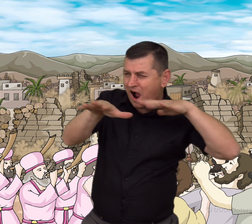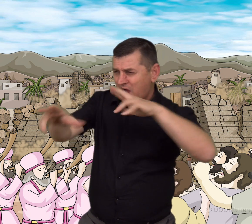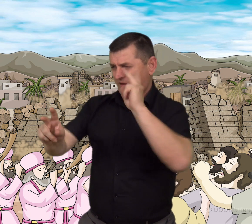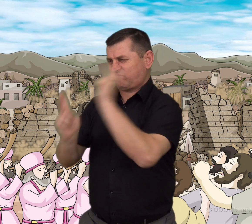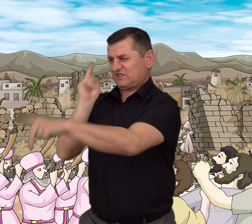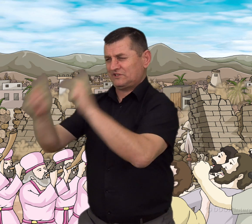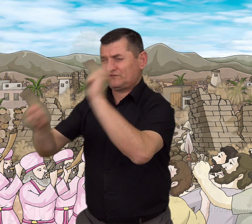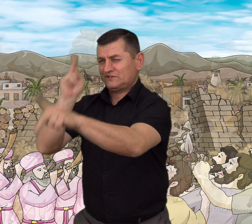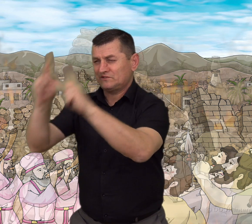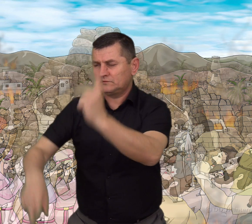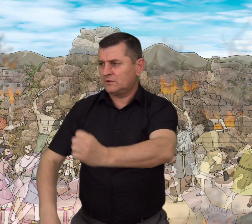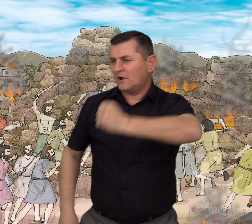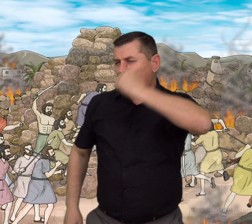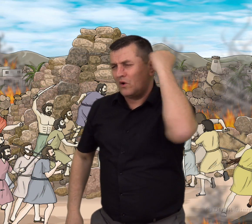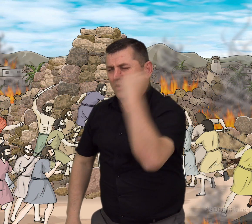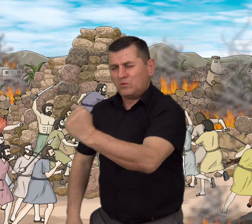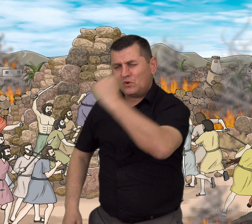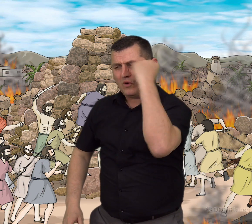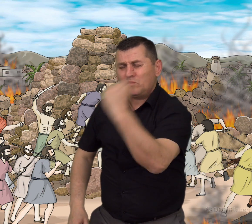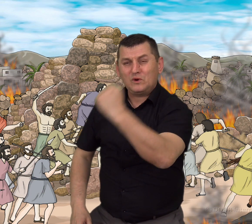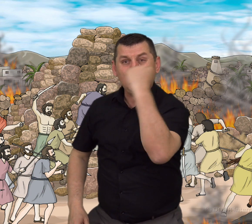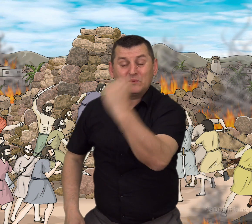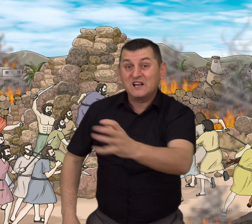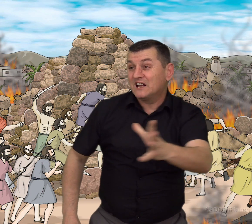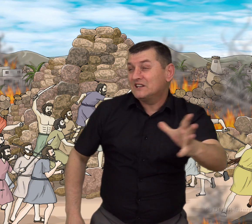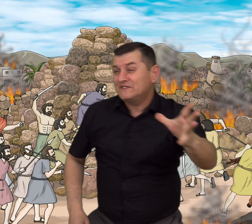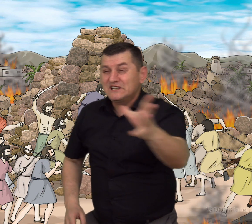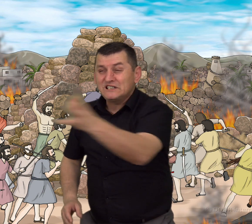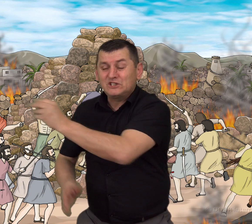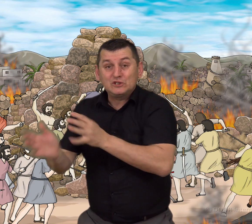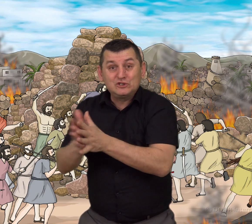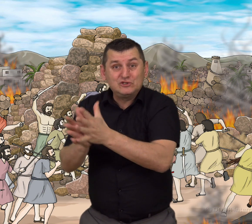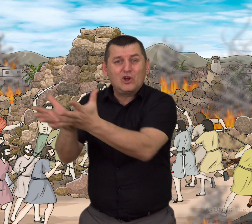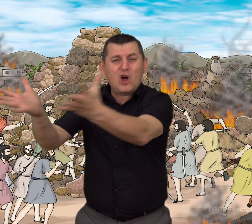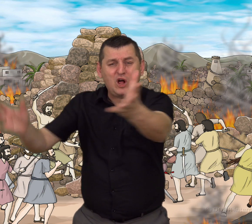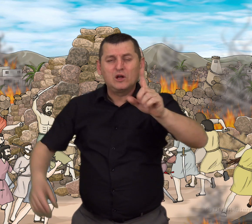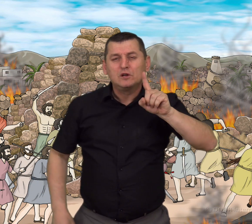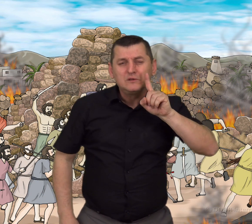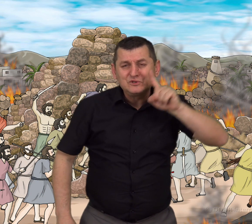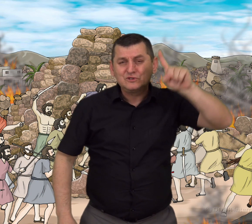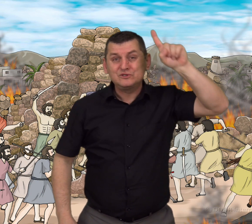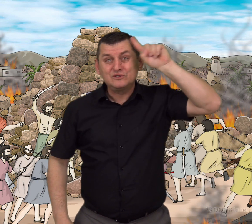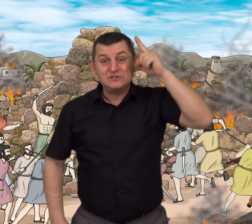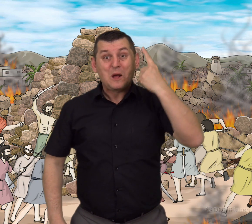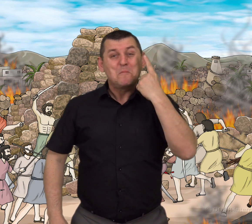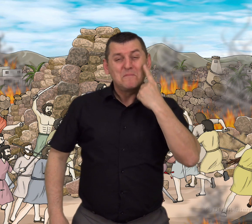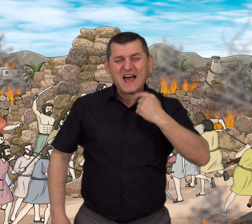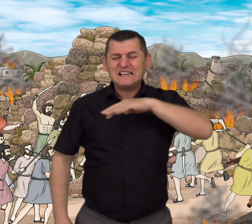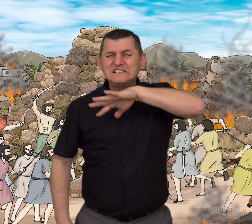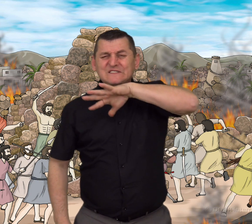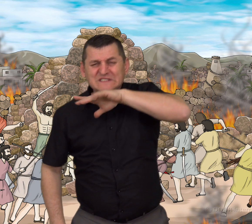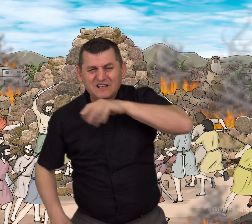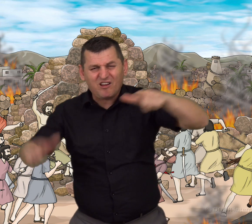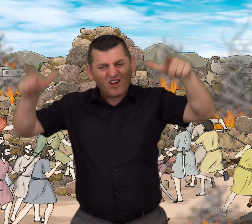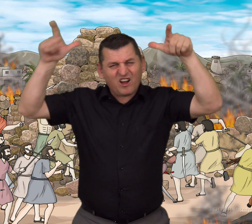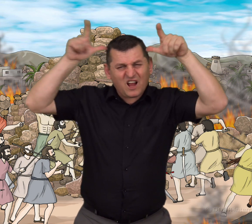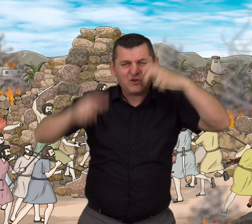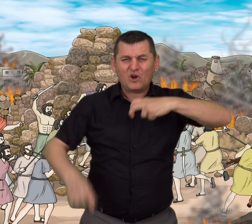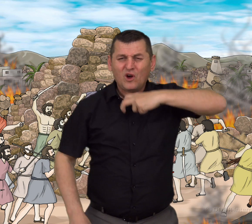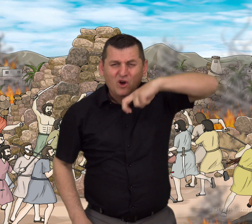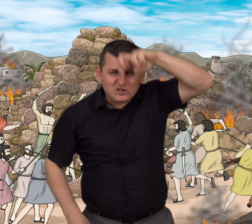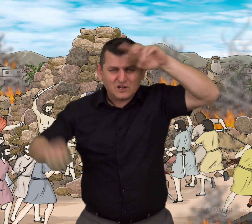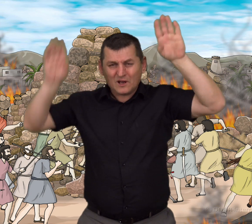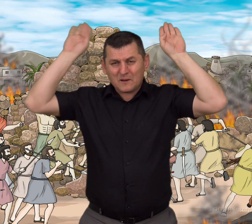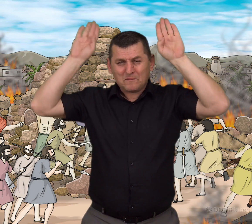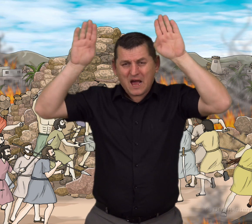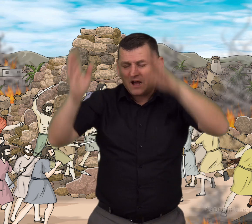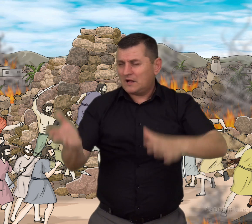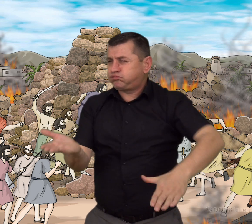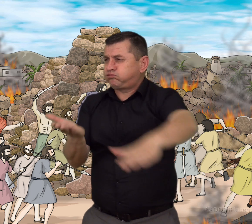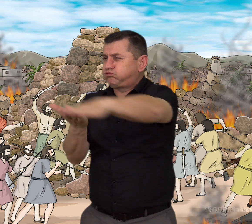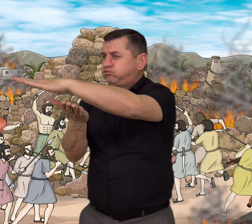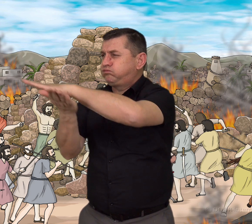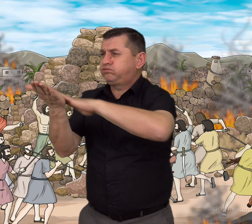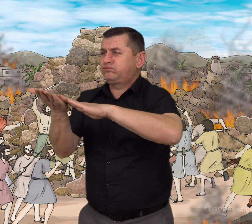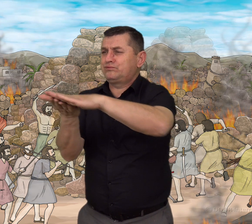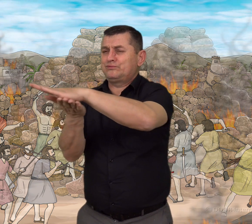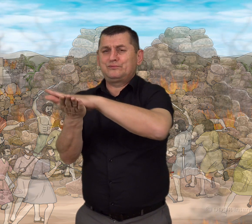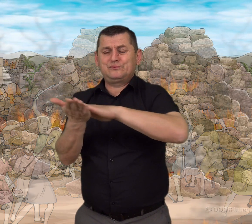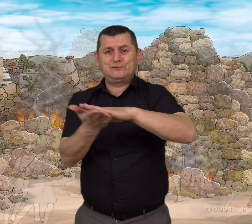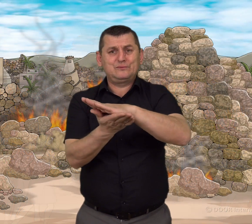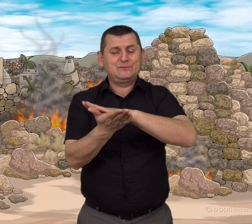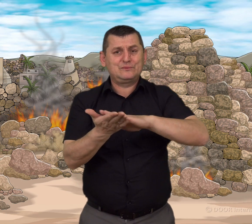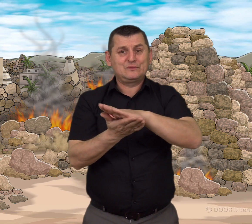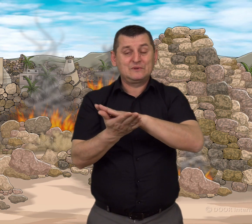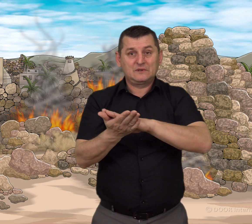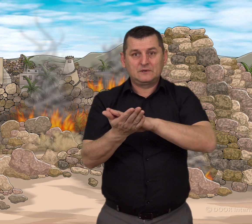Then all the people charged straight into the city and captured it.